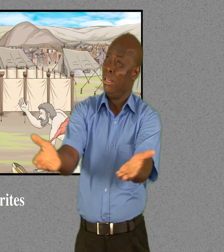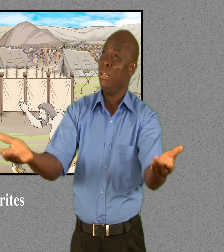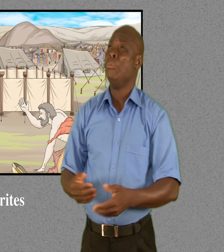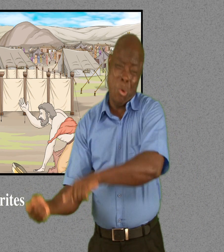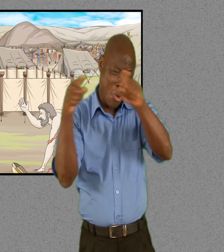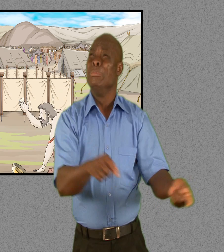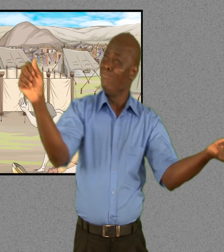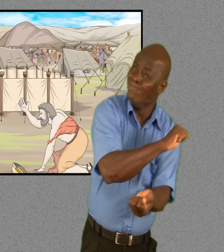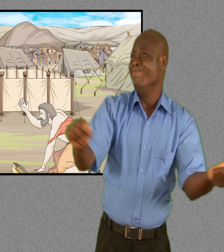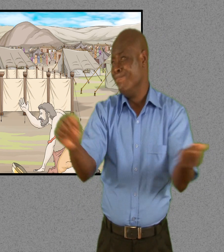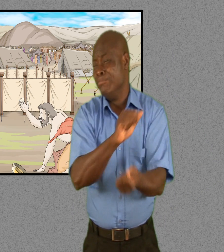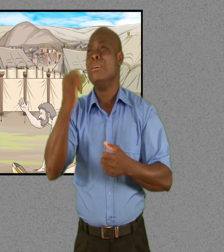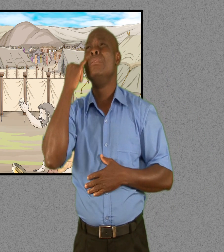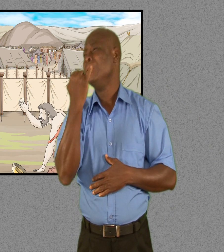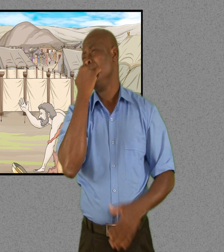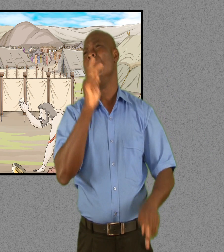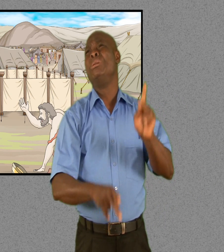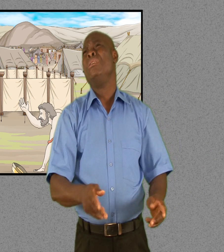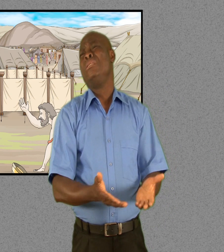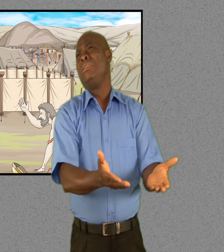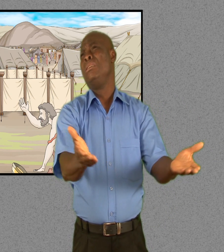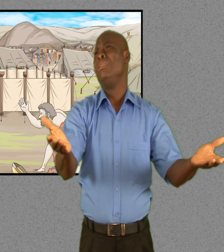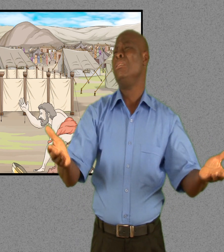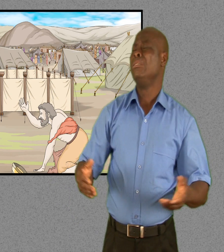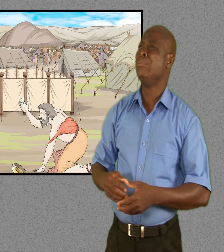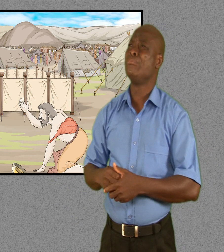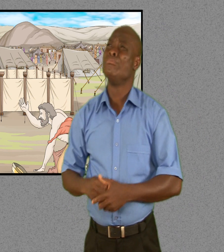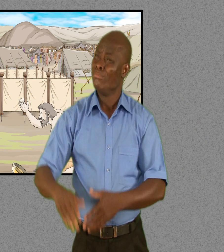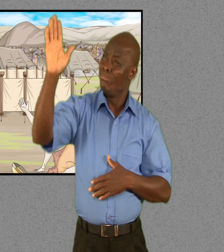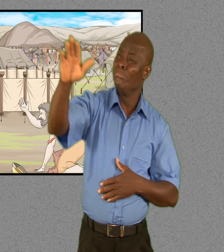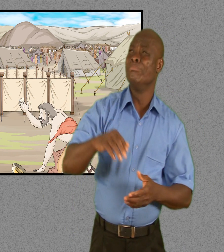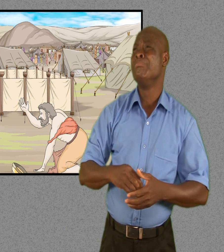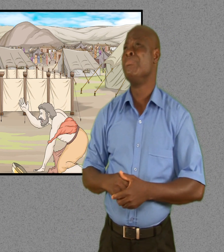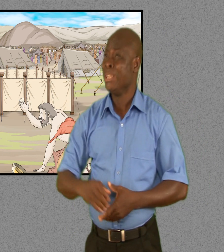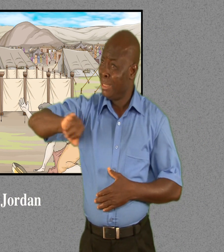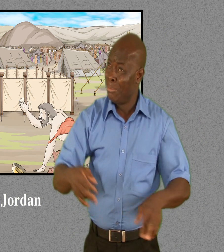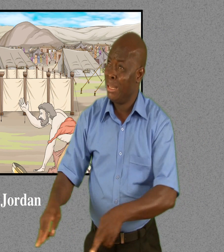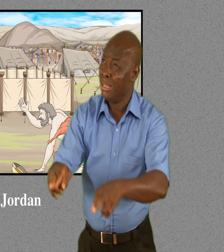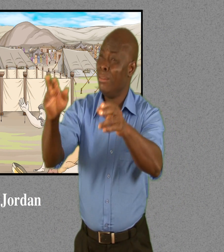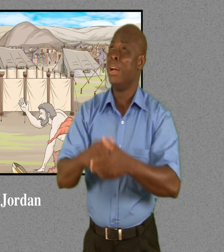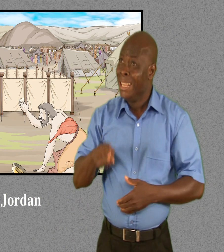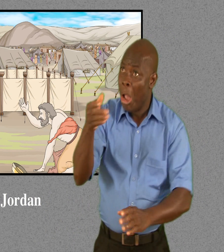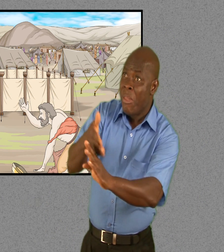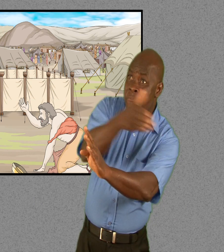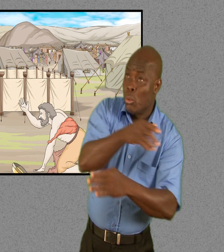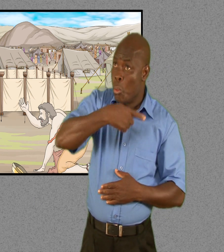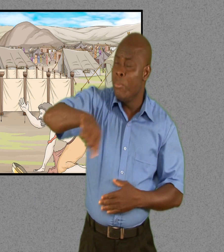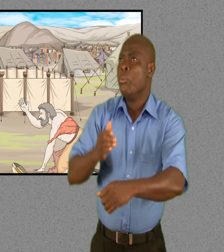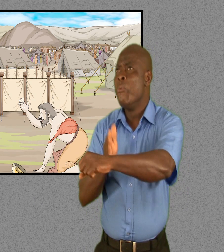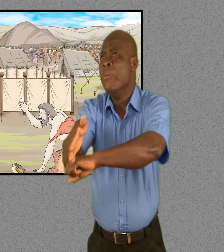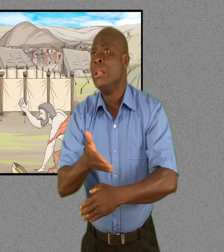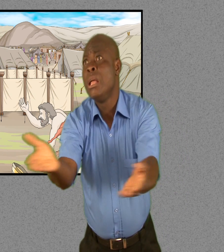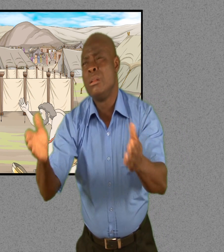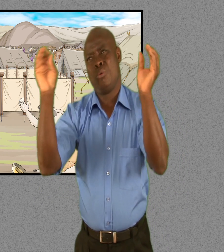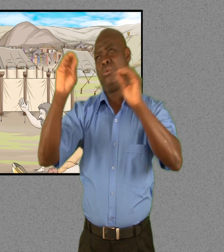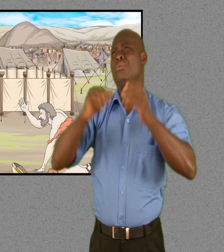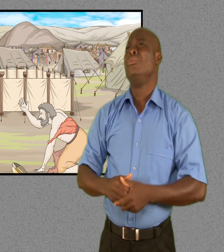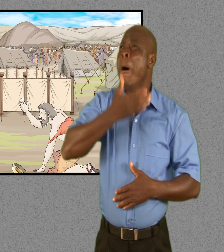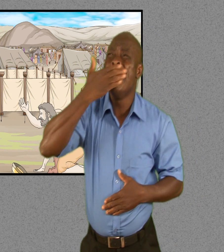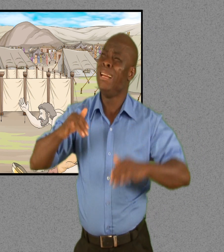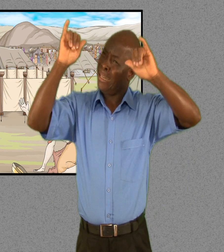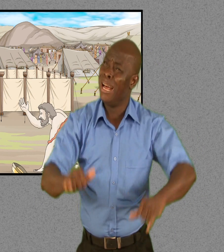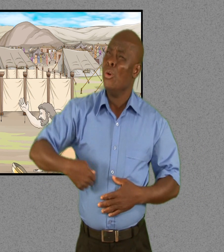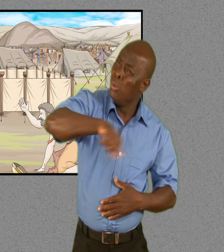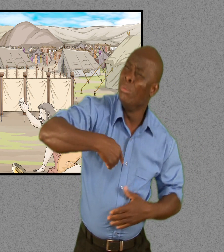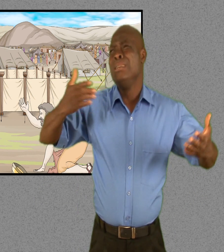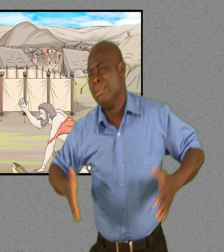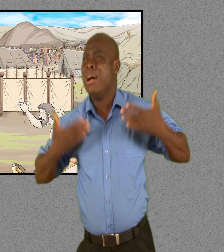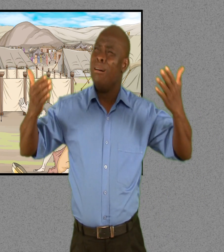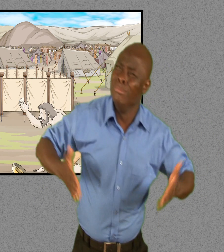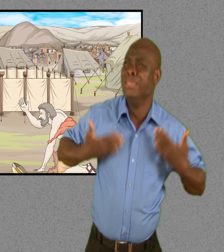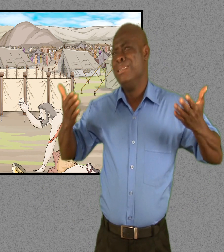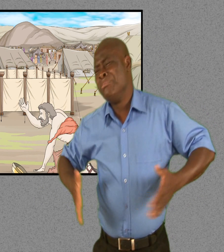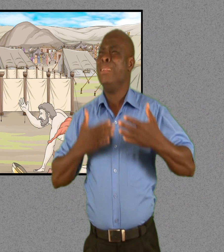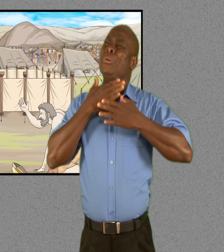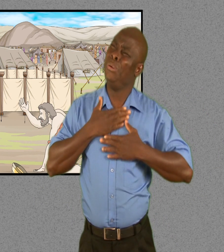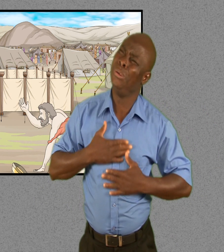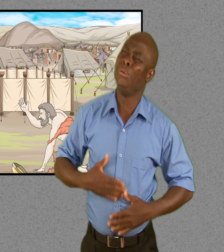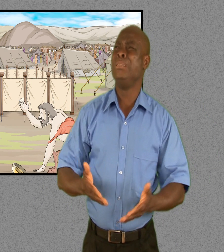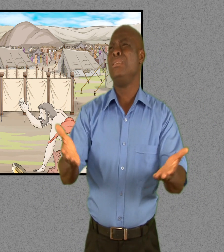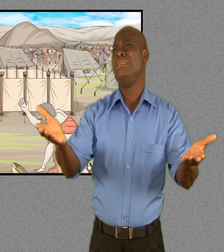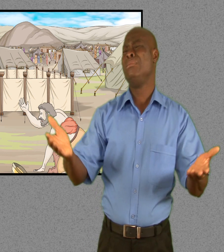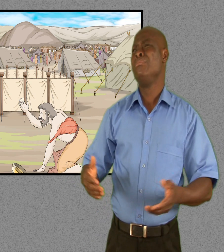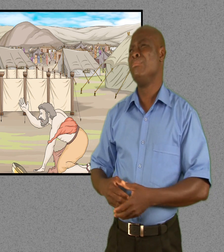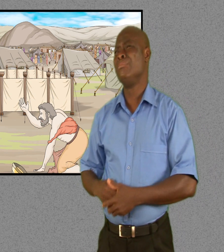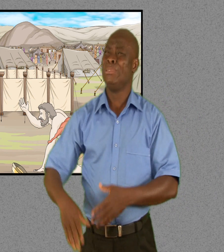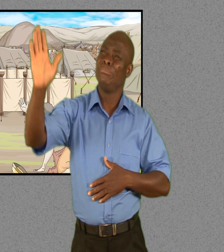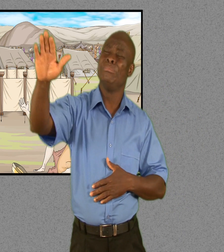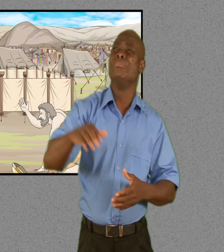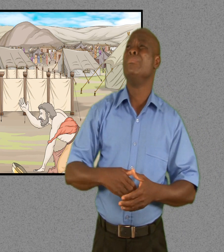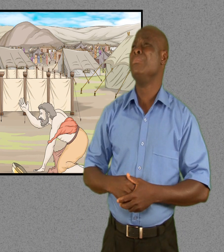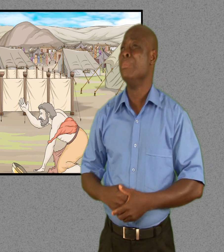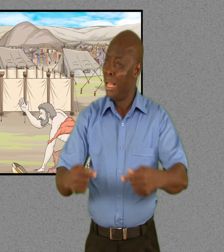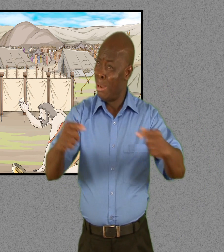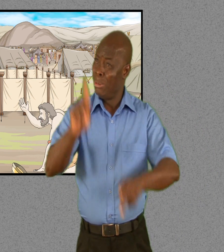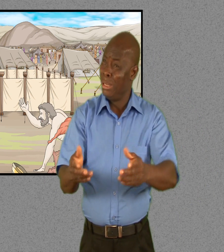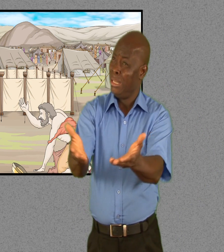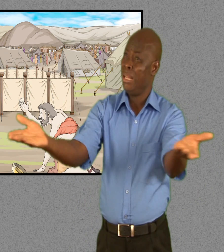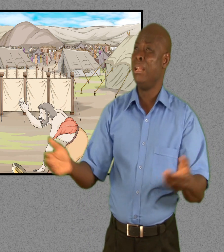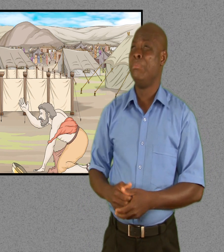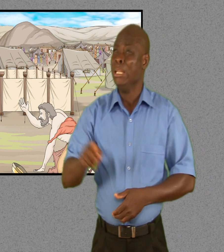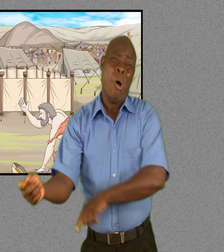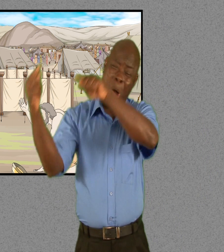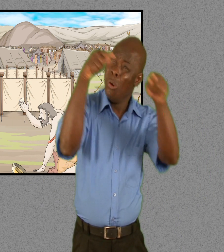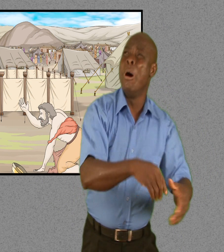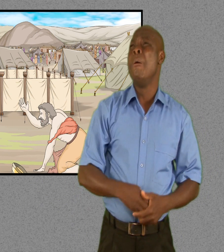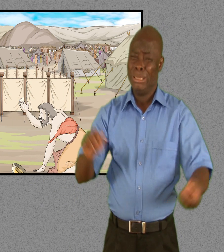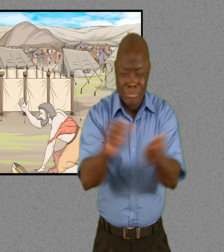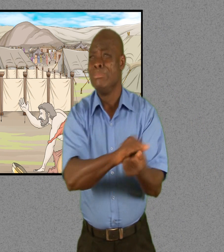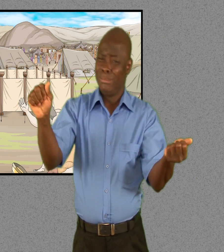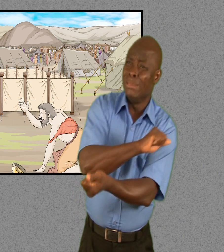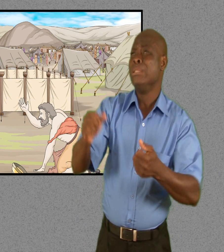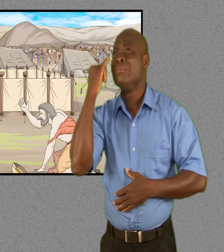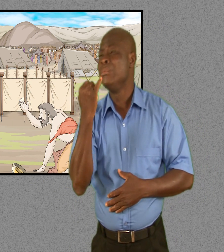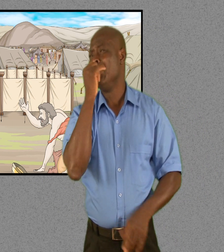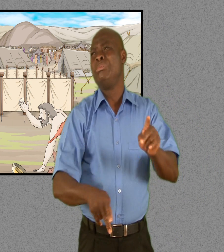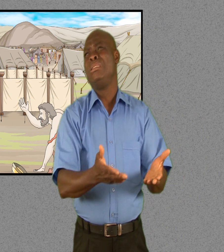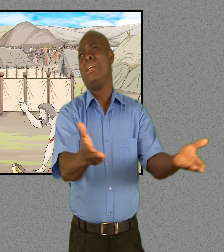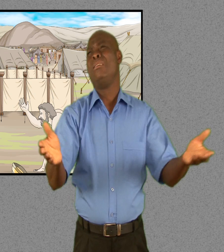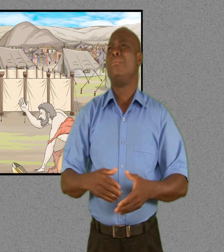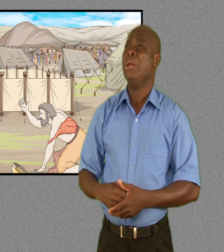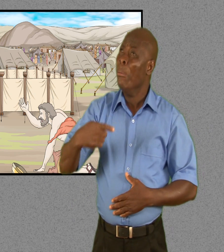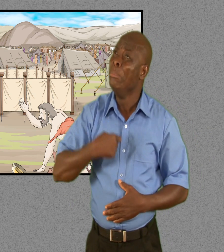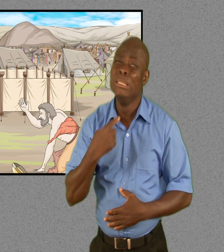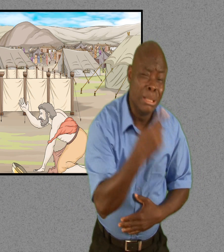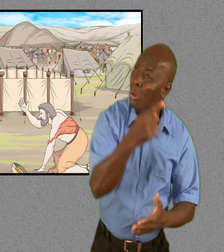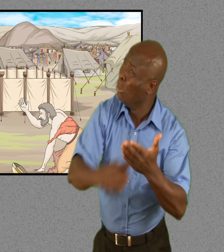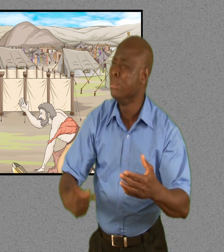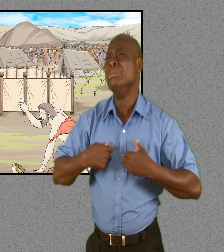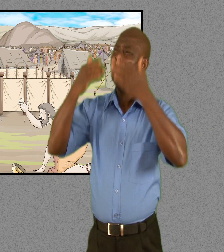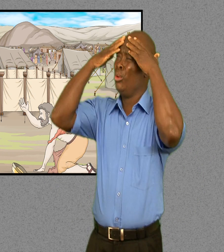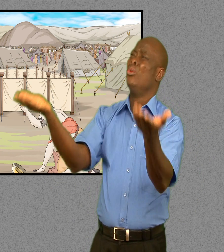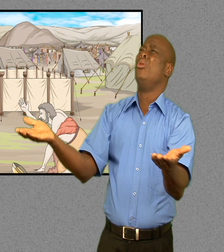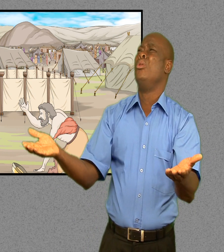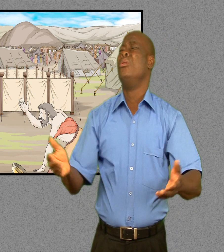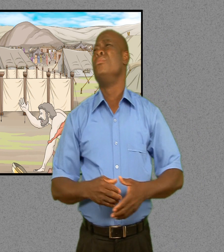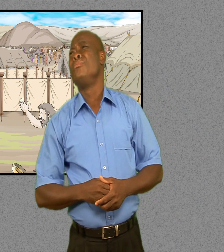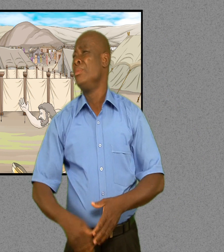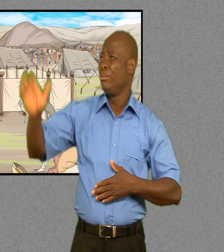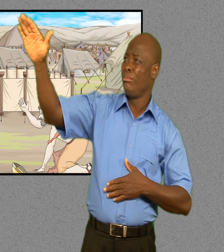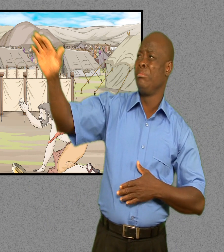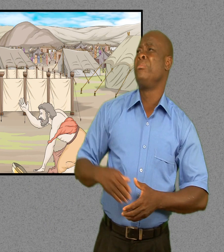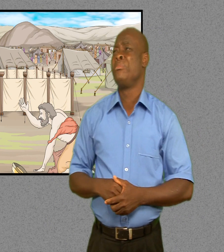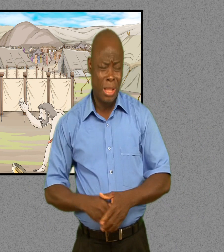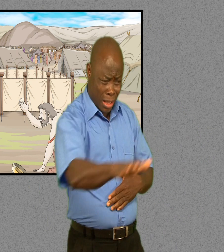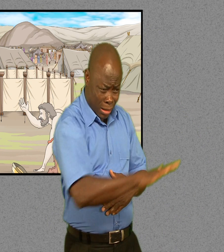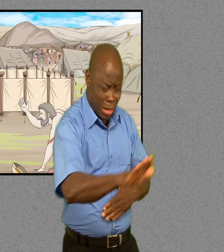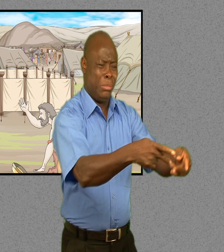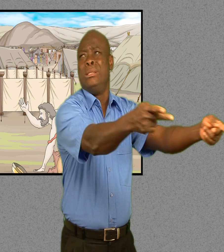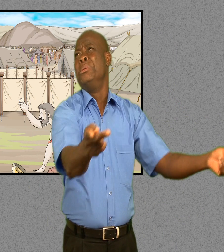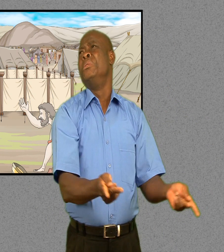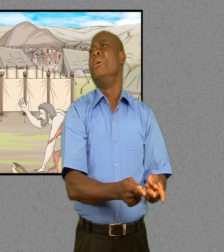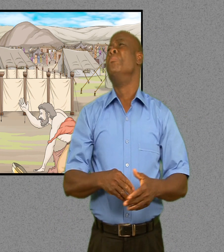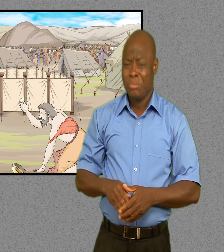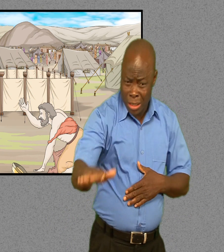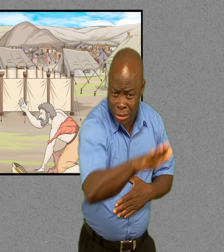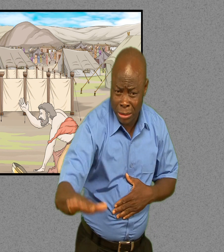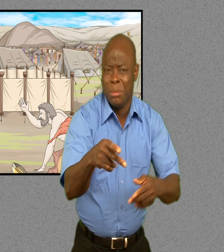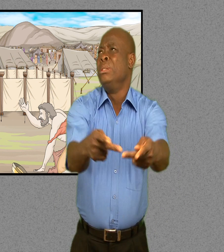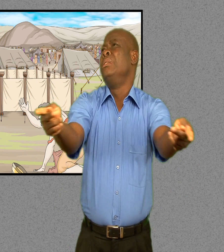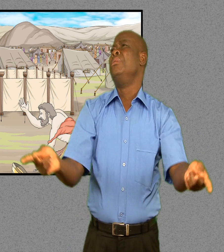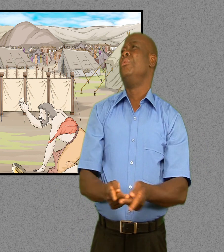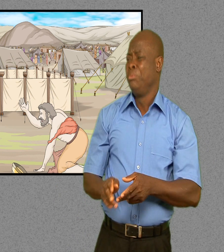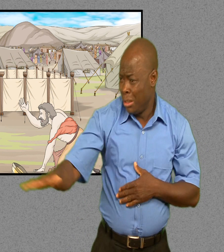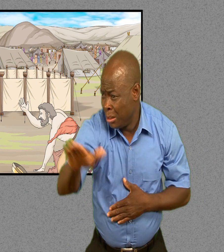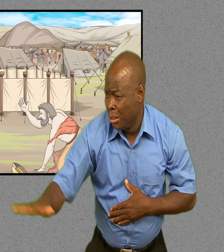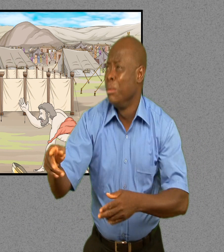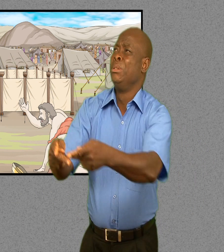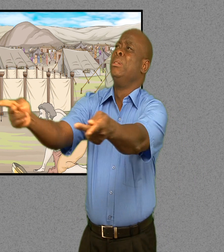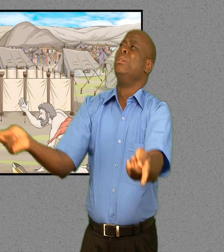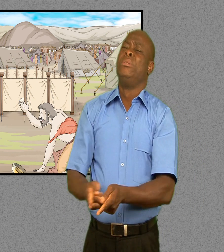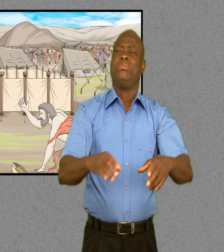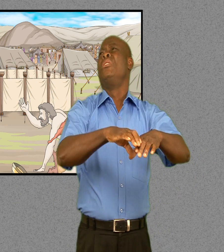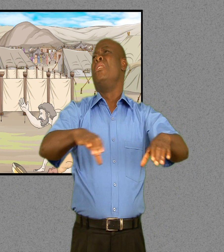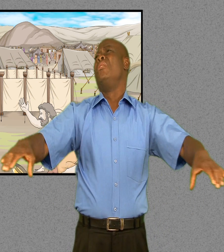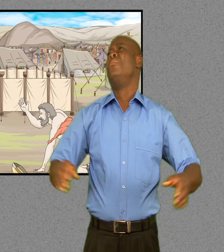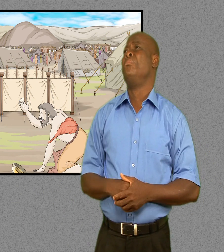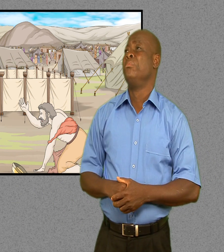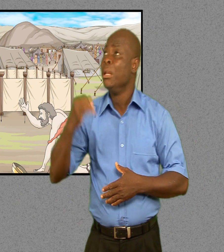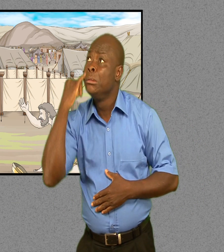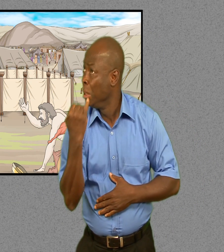If only we had been content to stay on the other side of the Jordan! O Lord, what can I say, now that Israel has turned its back and run from its enemies?